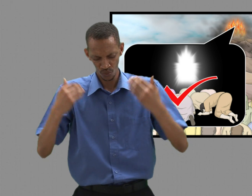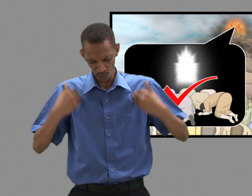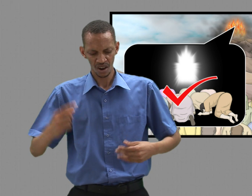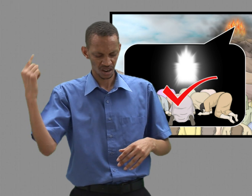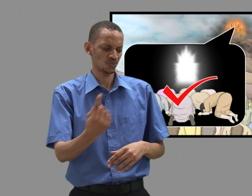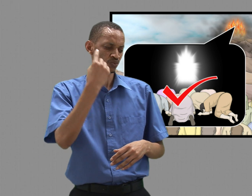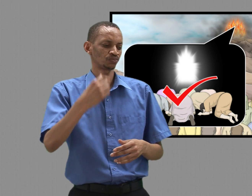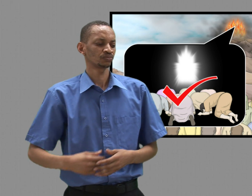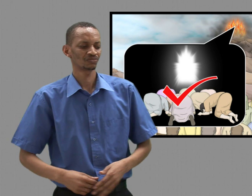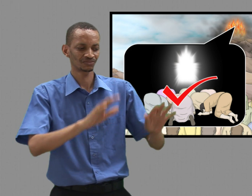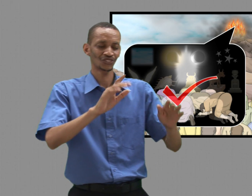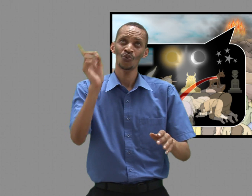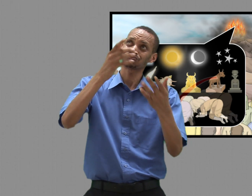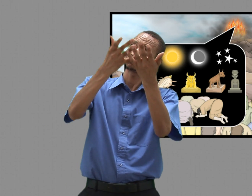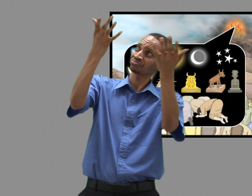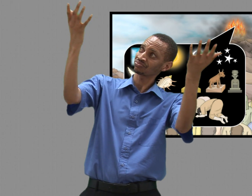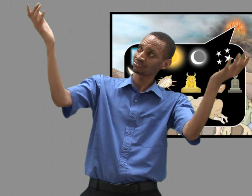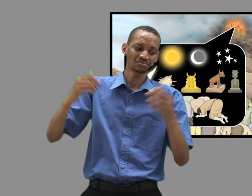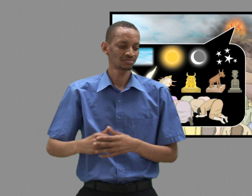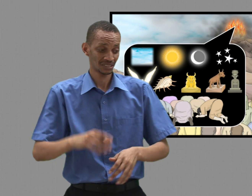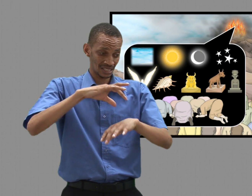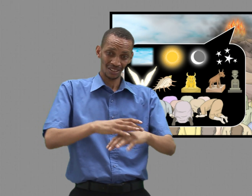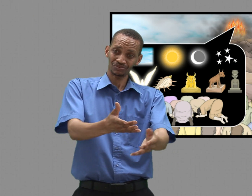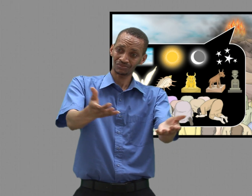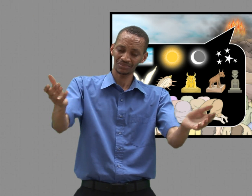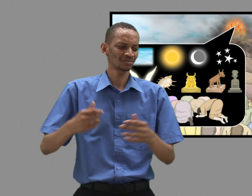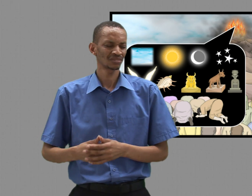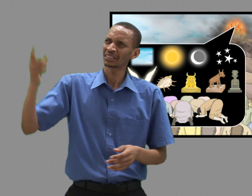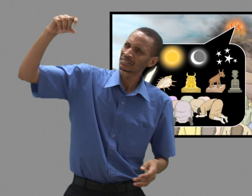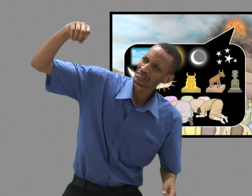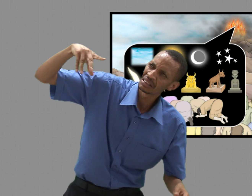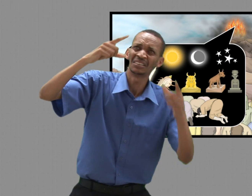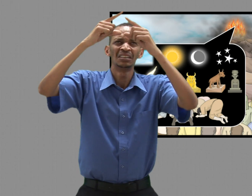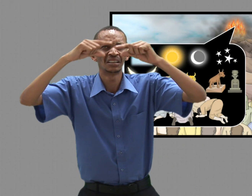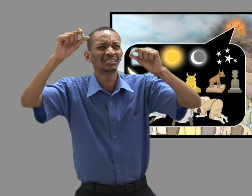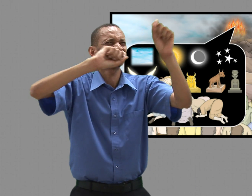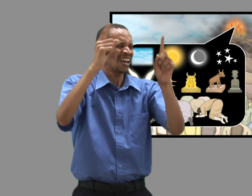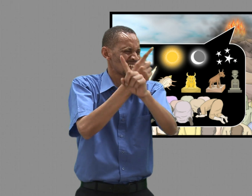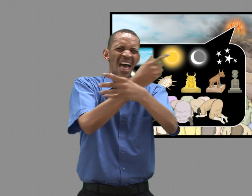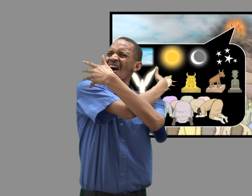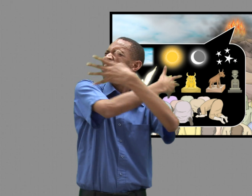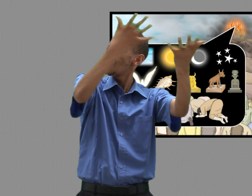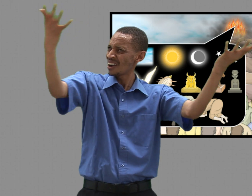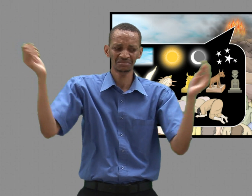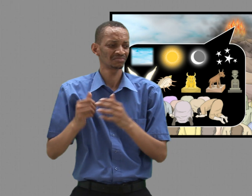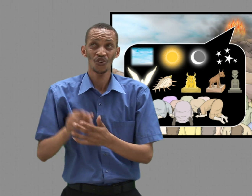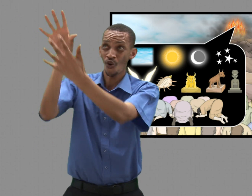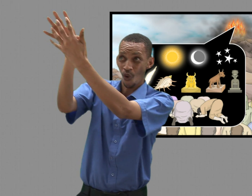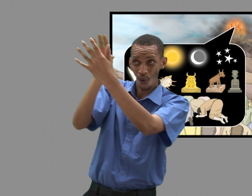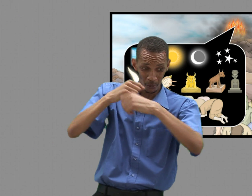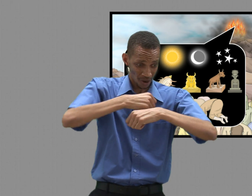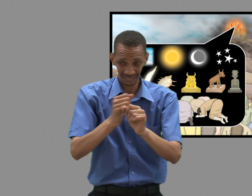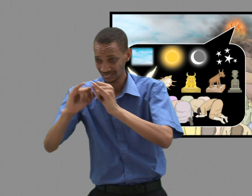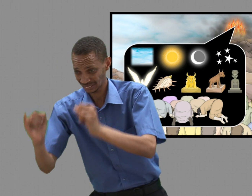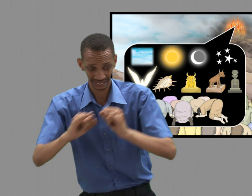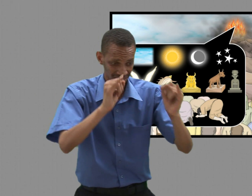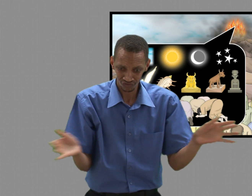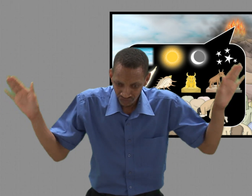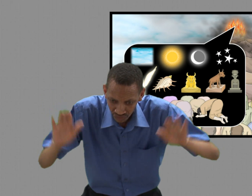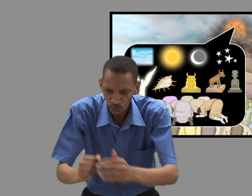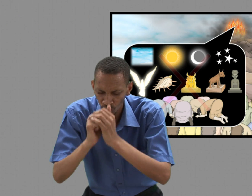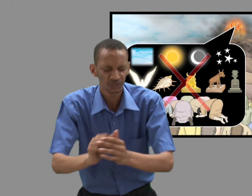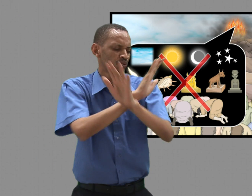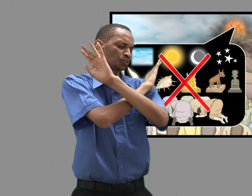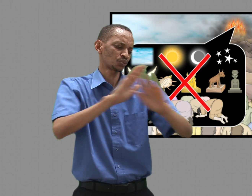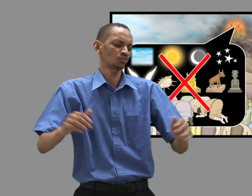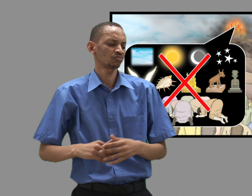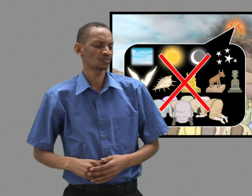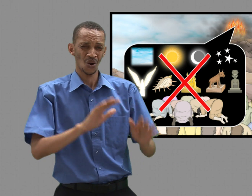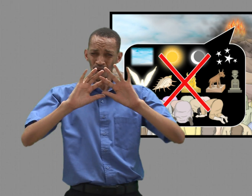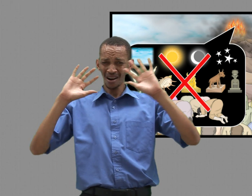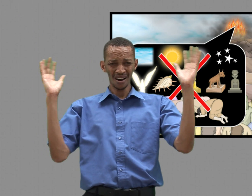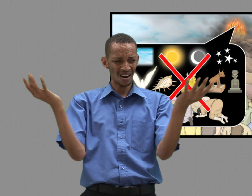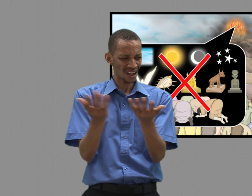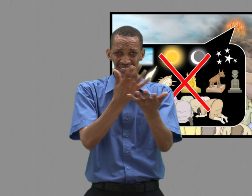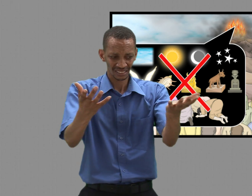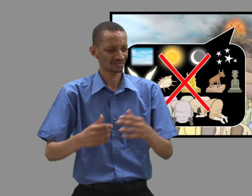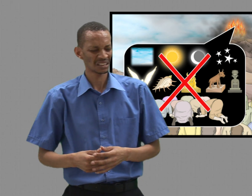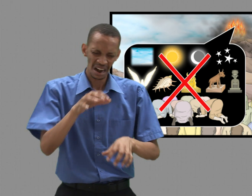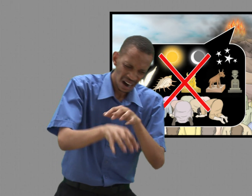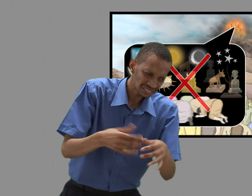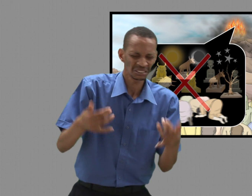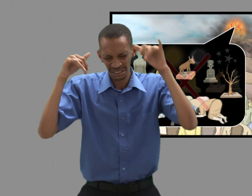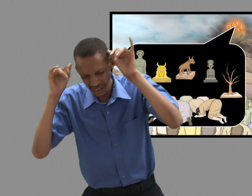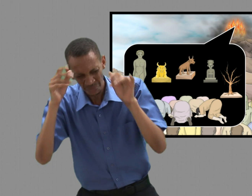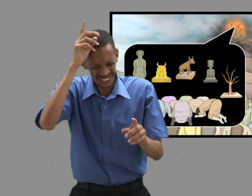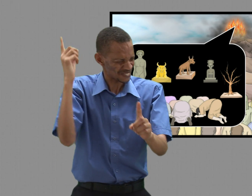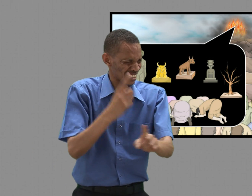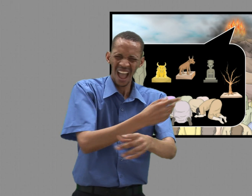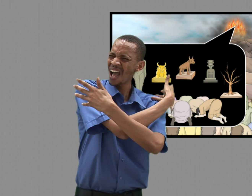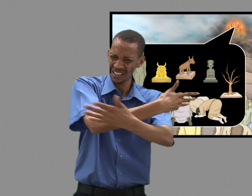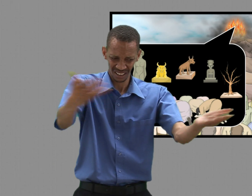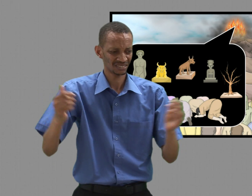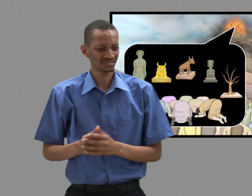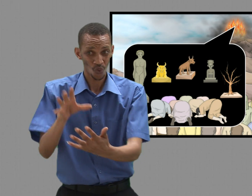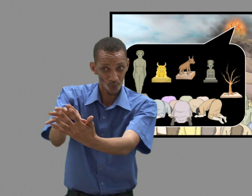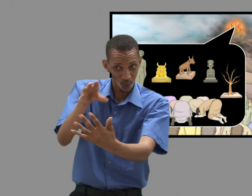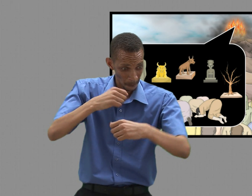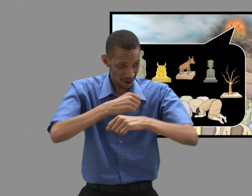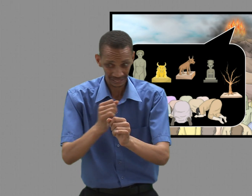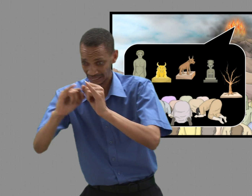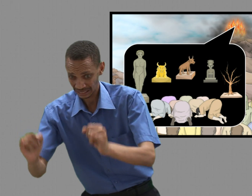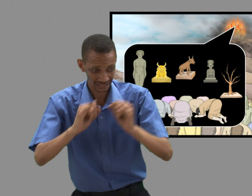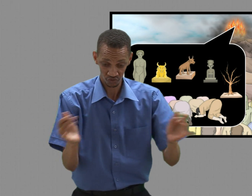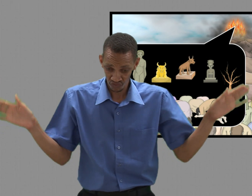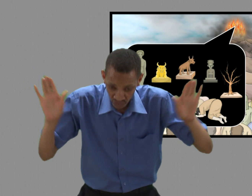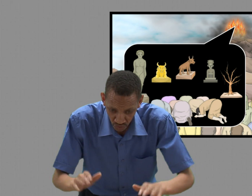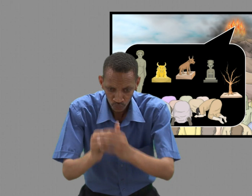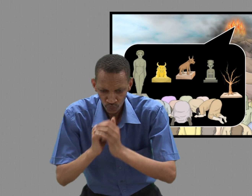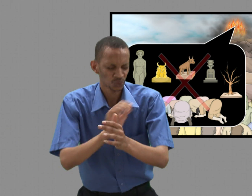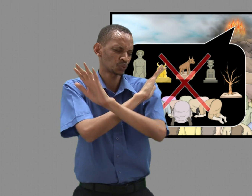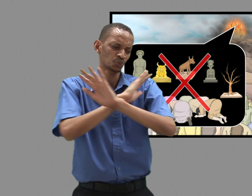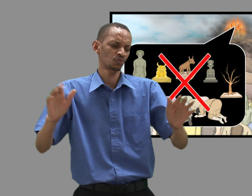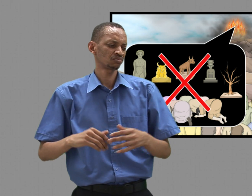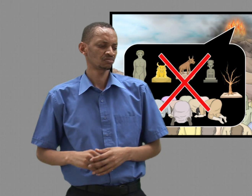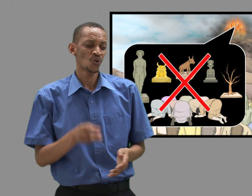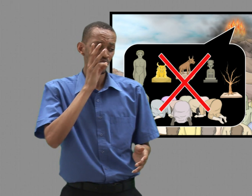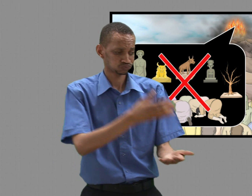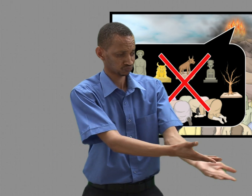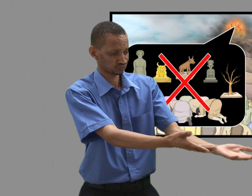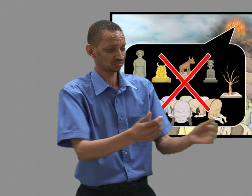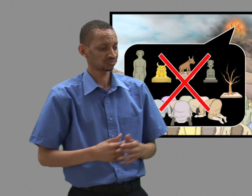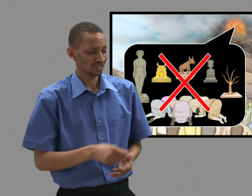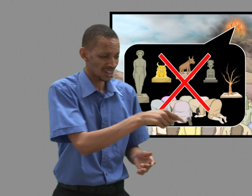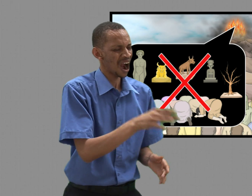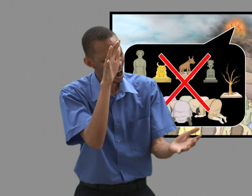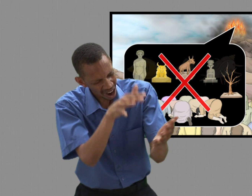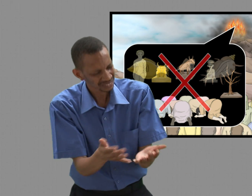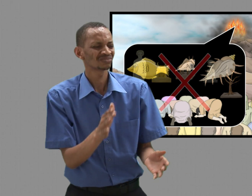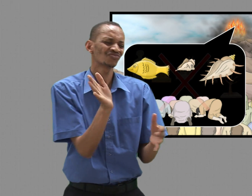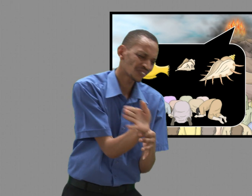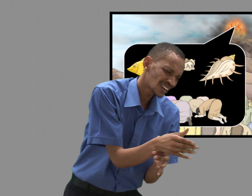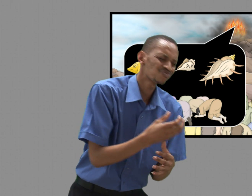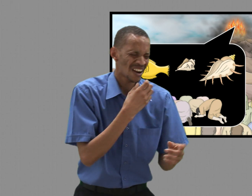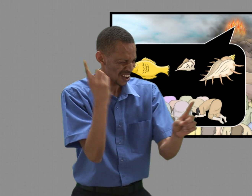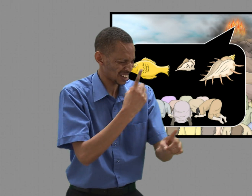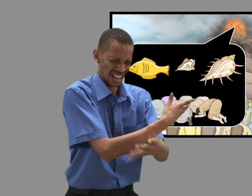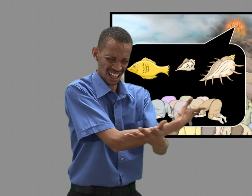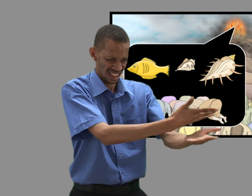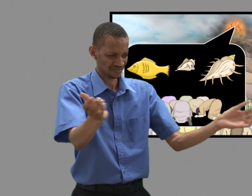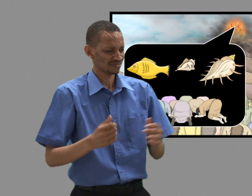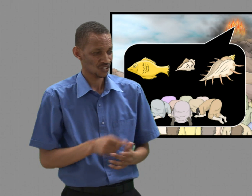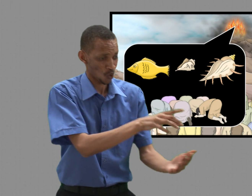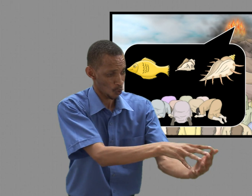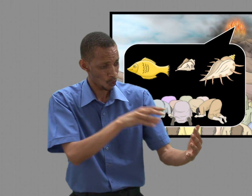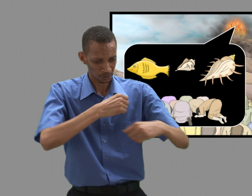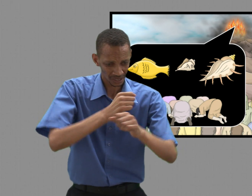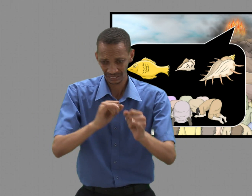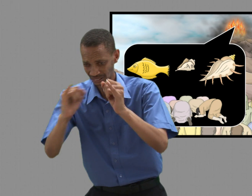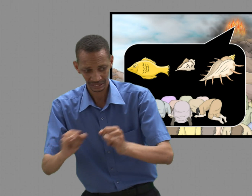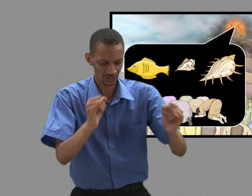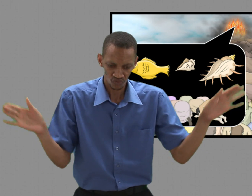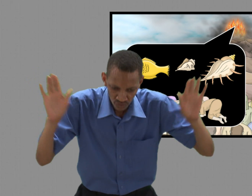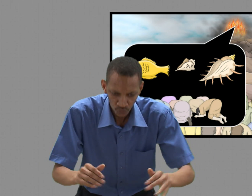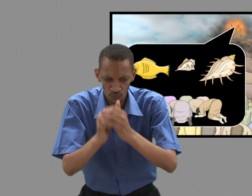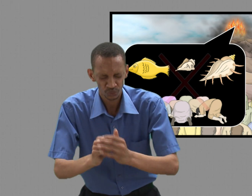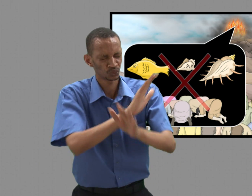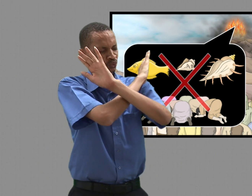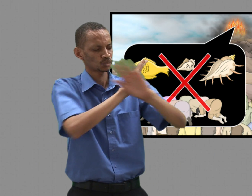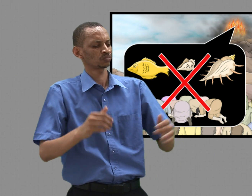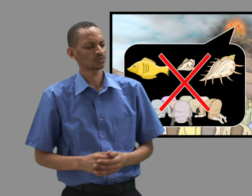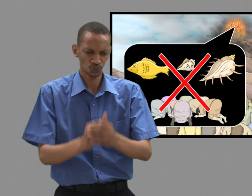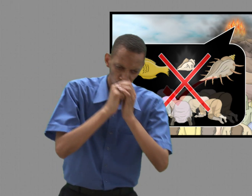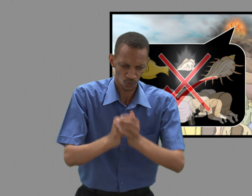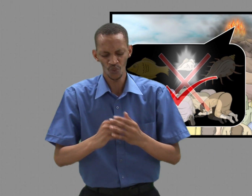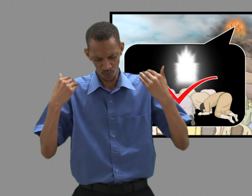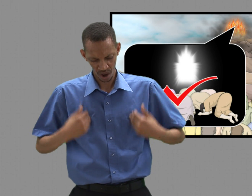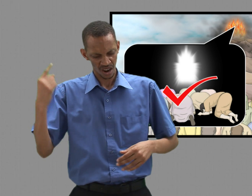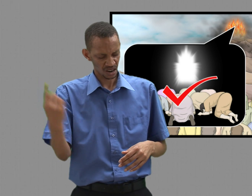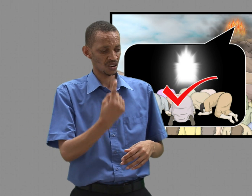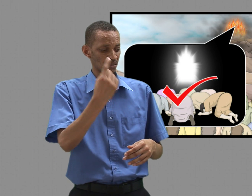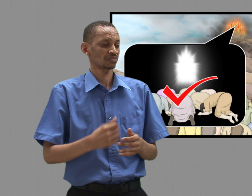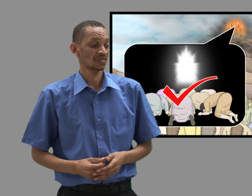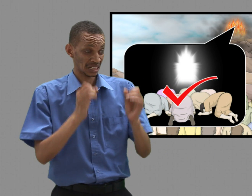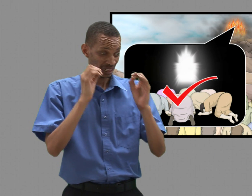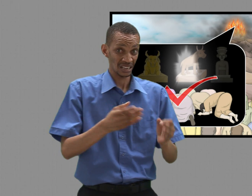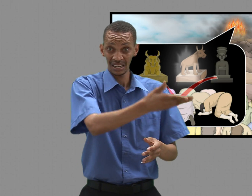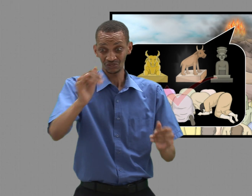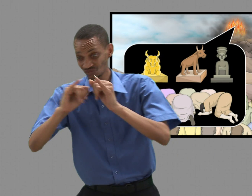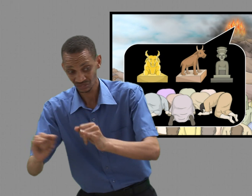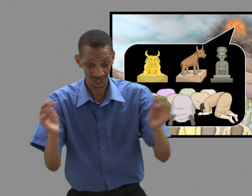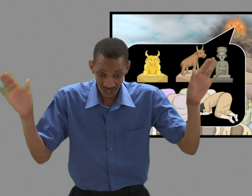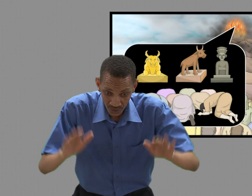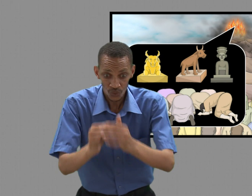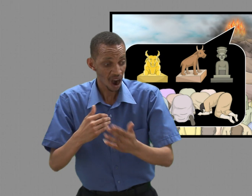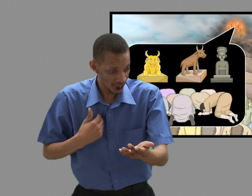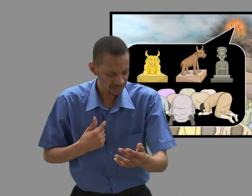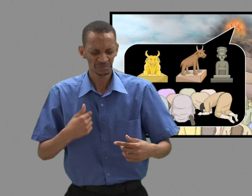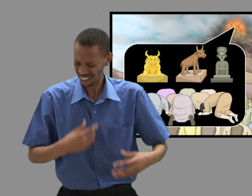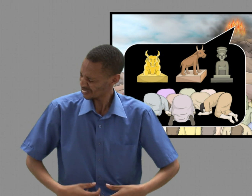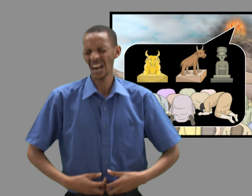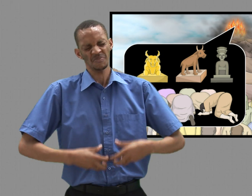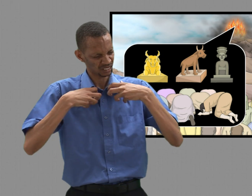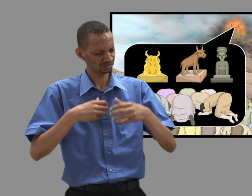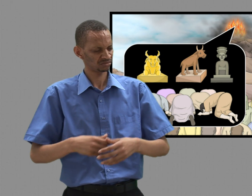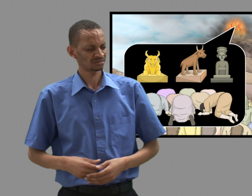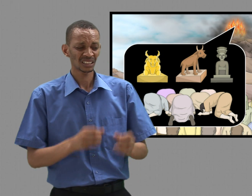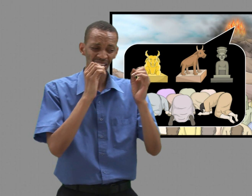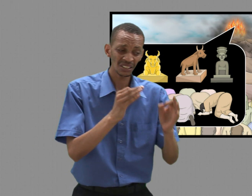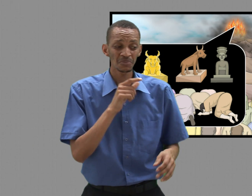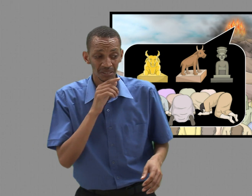You shall not make for yourself an idol in the form of anything in the heavens above, on the earth below, or in the waters beneath.